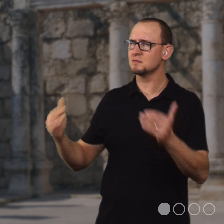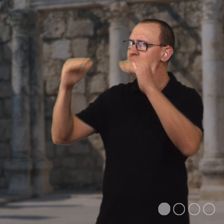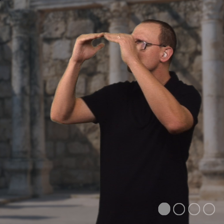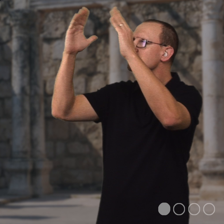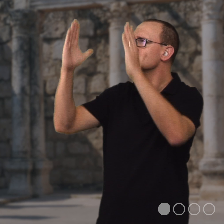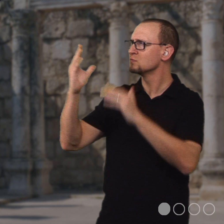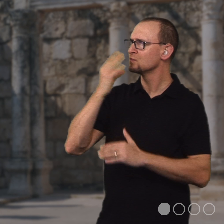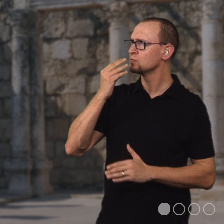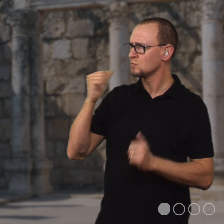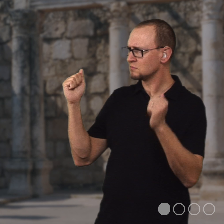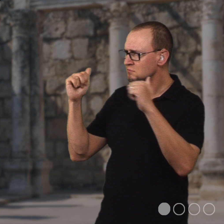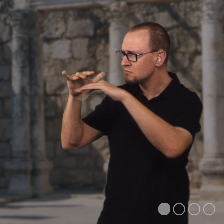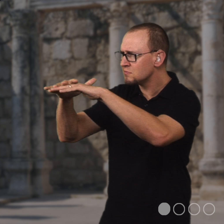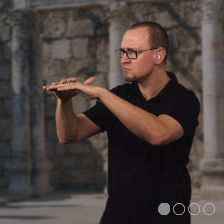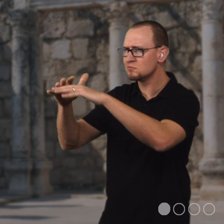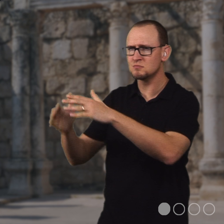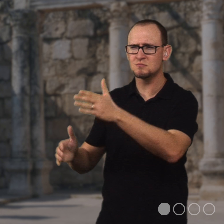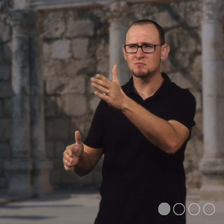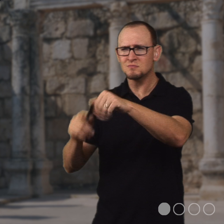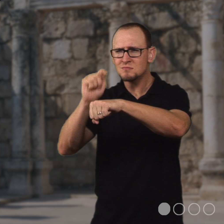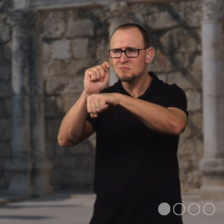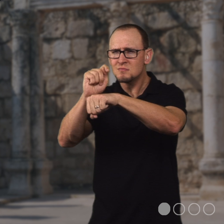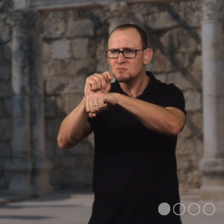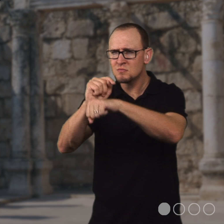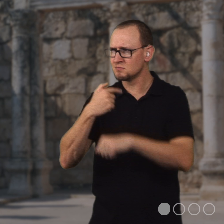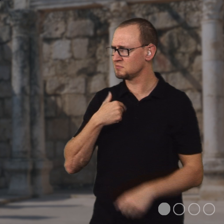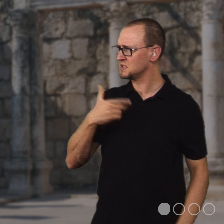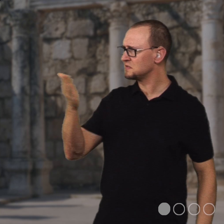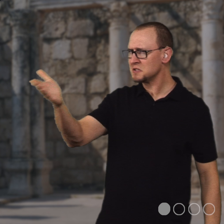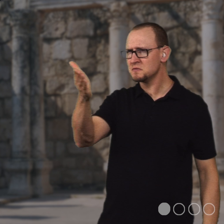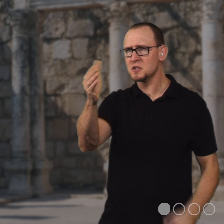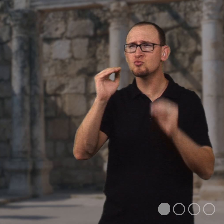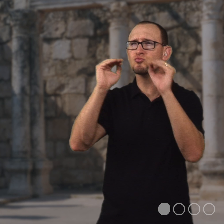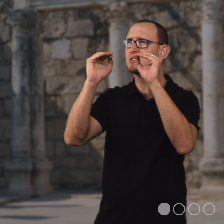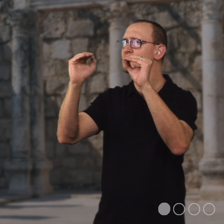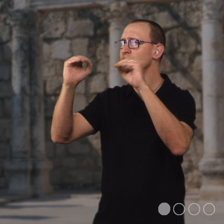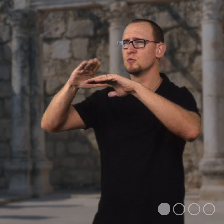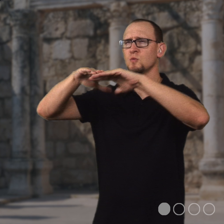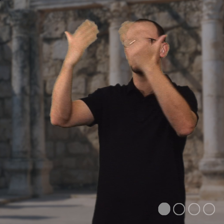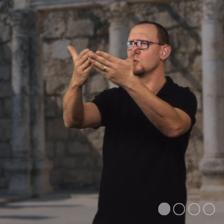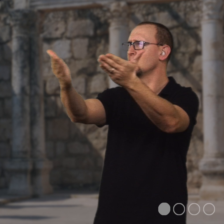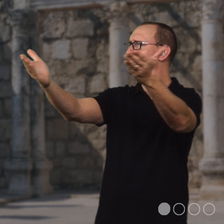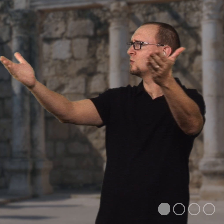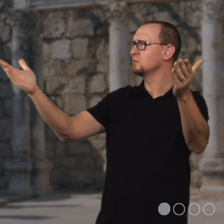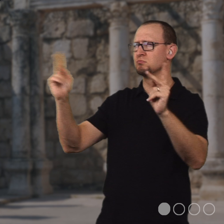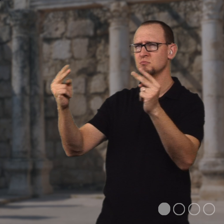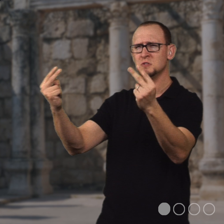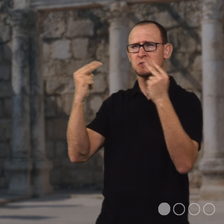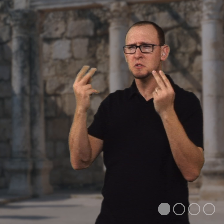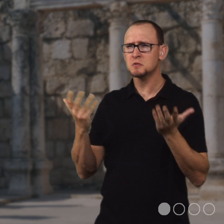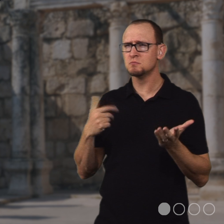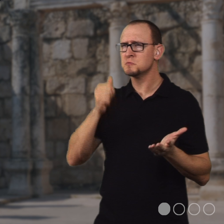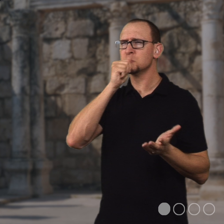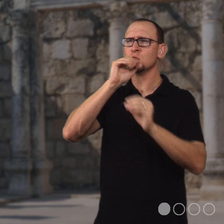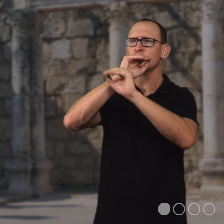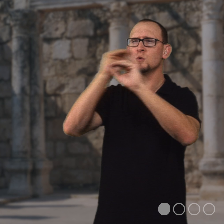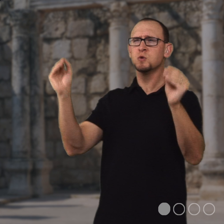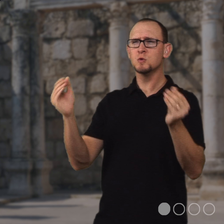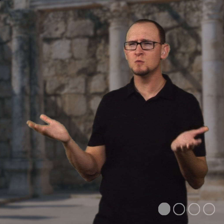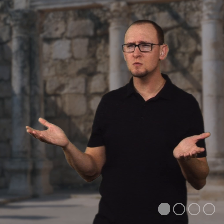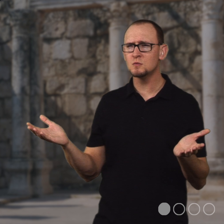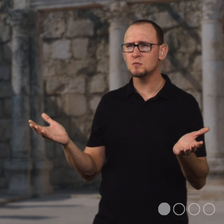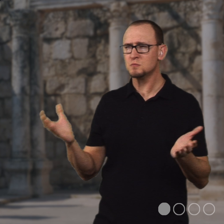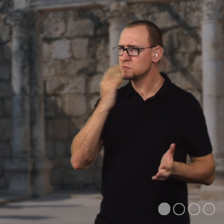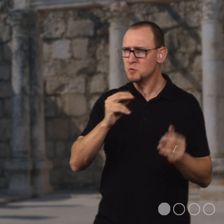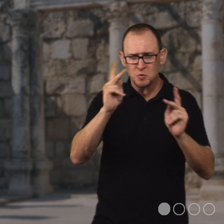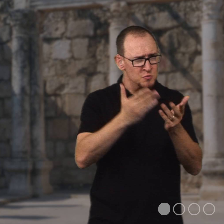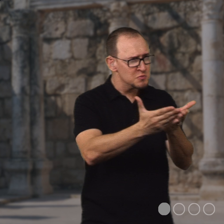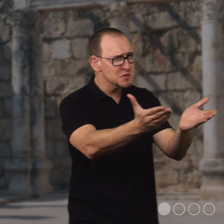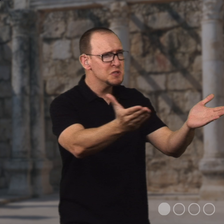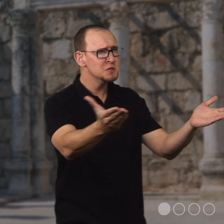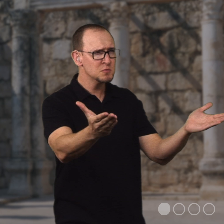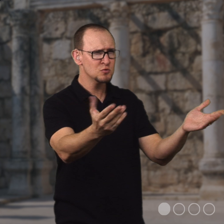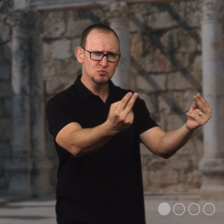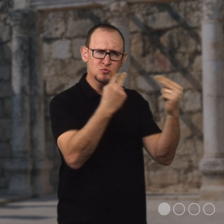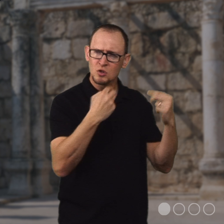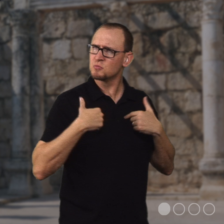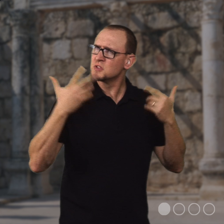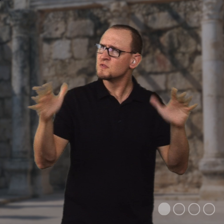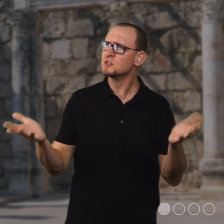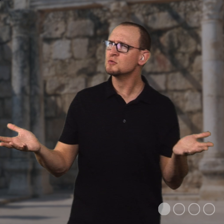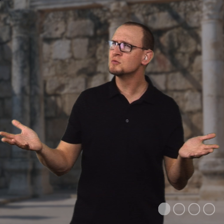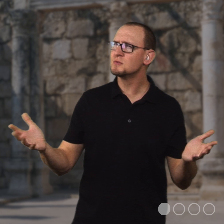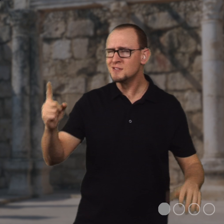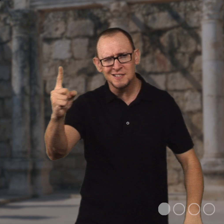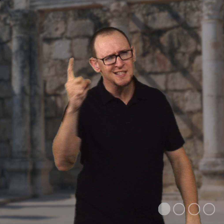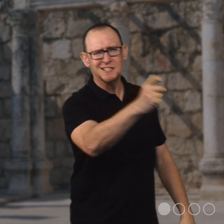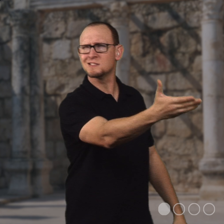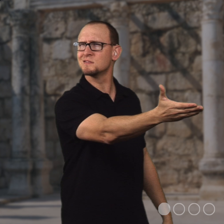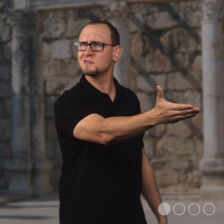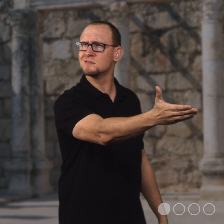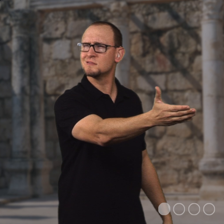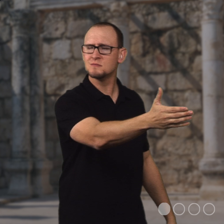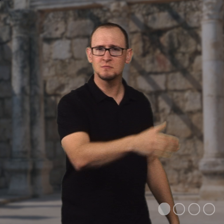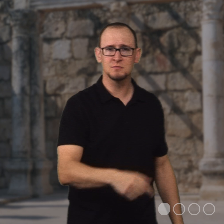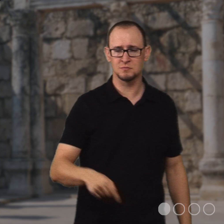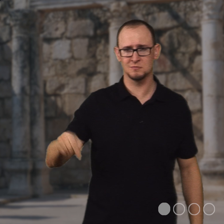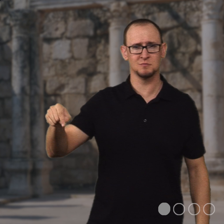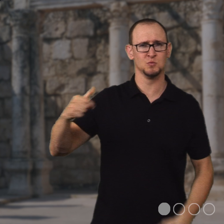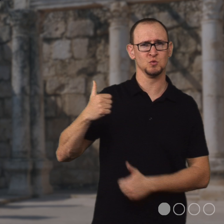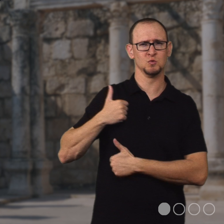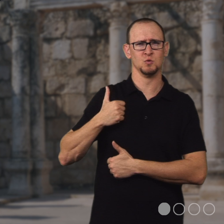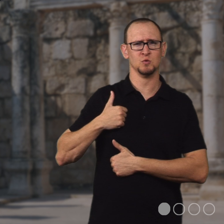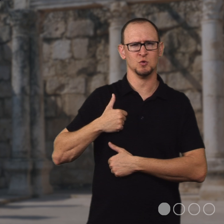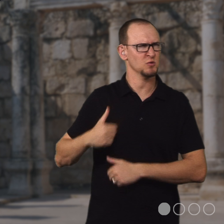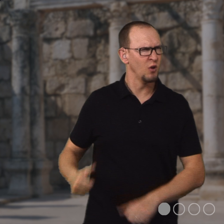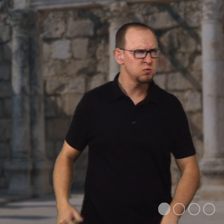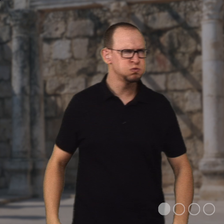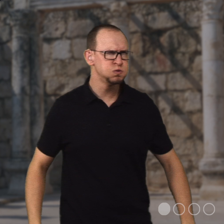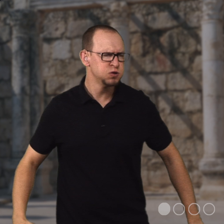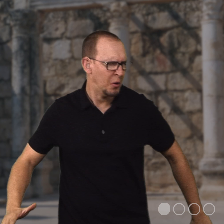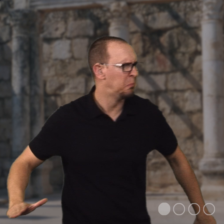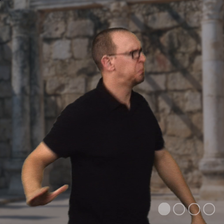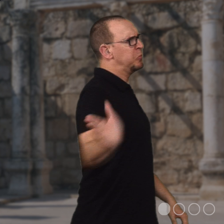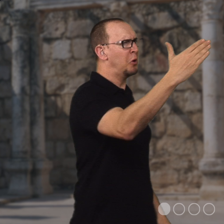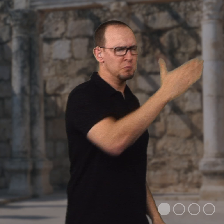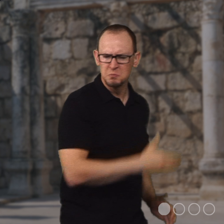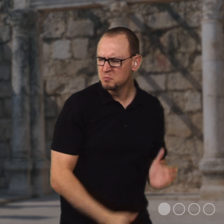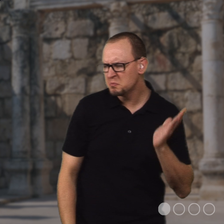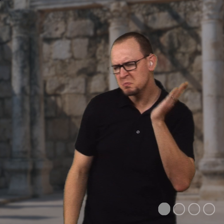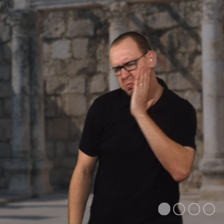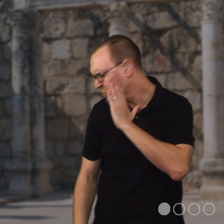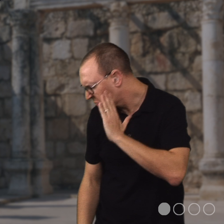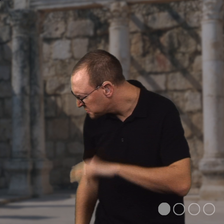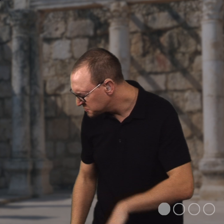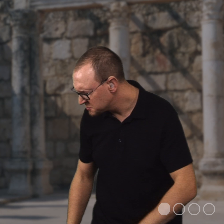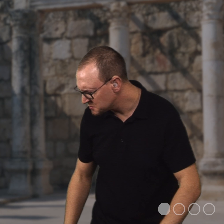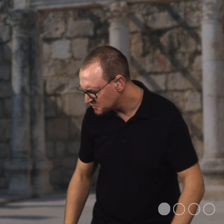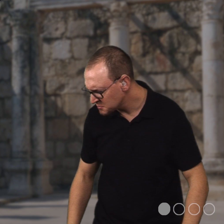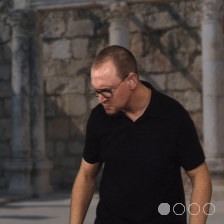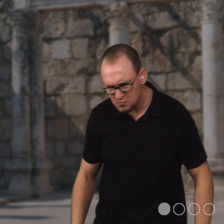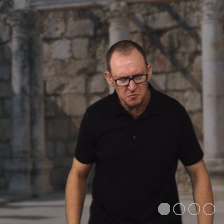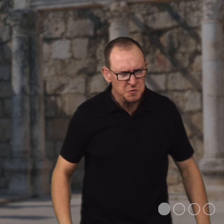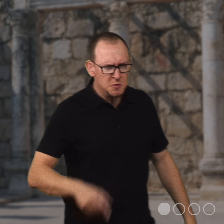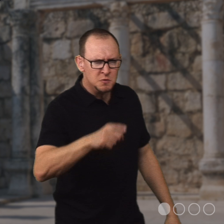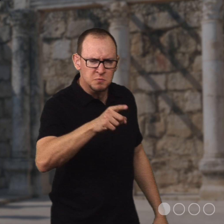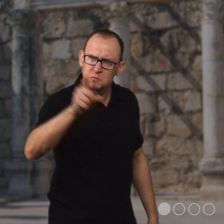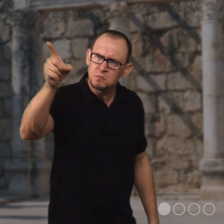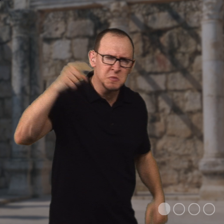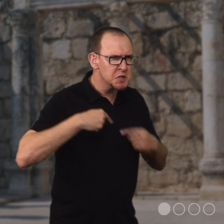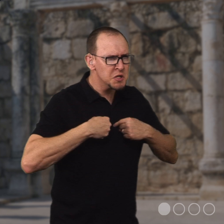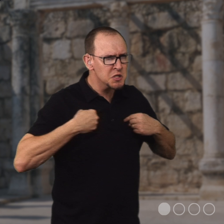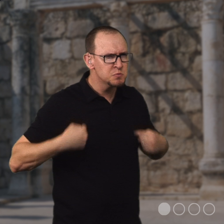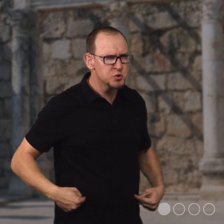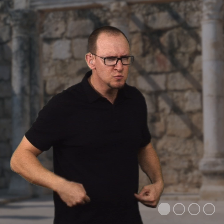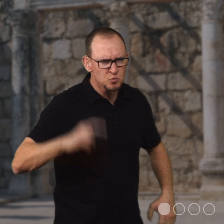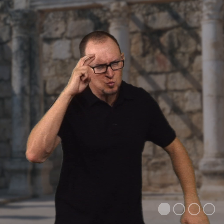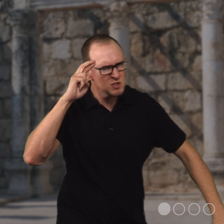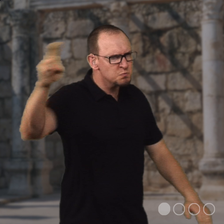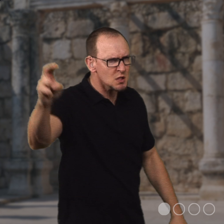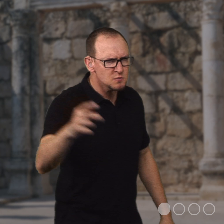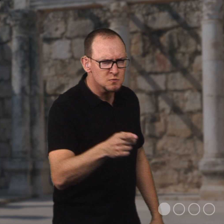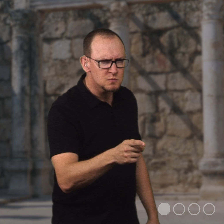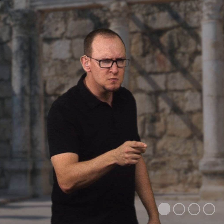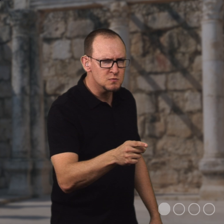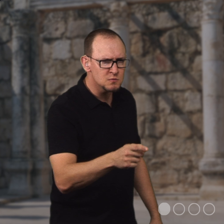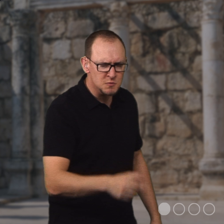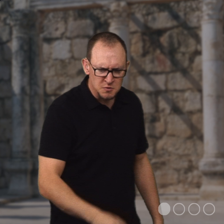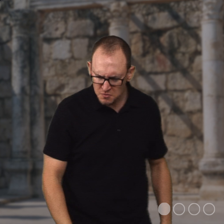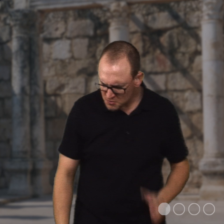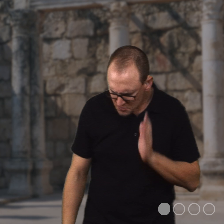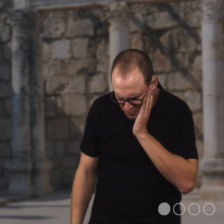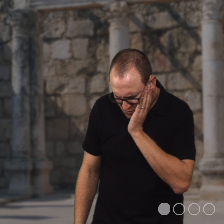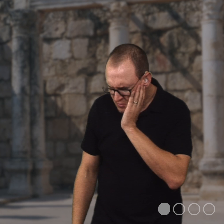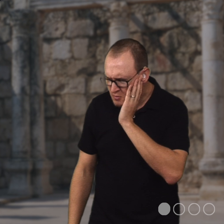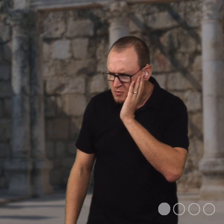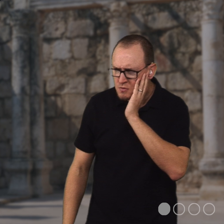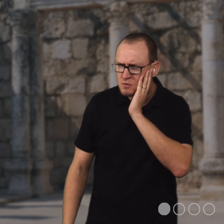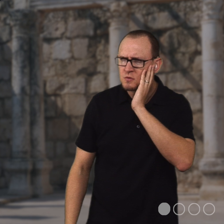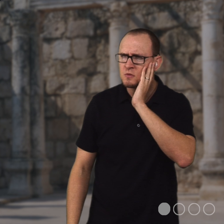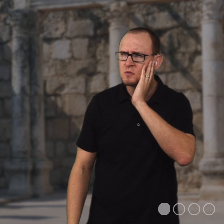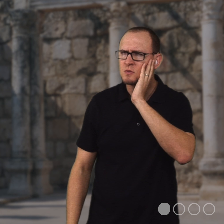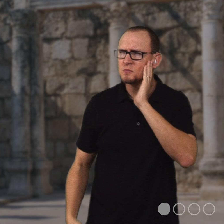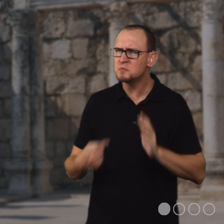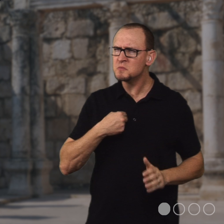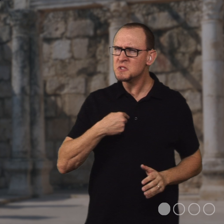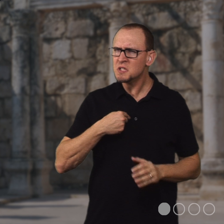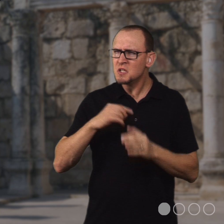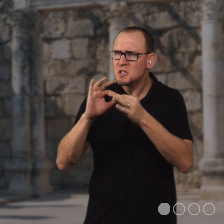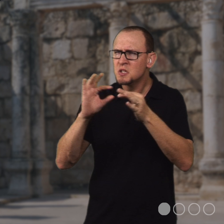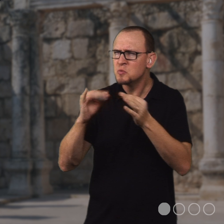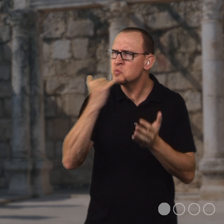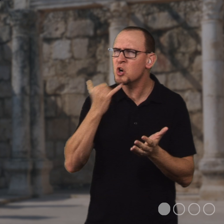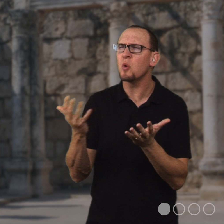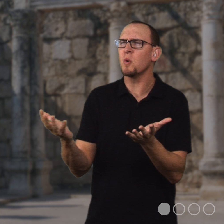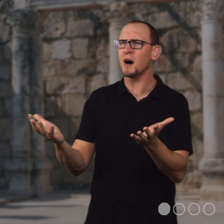“I have spoken openly to the world,” Jesus answered. “I always taught in the synagogues and at the temple, where all the Jews come together. I said nothing in secret. Why are you asking Me?